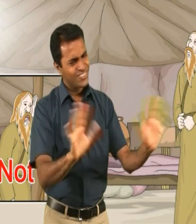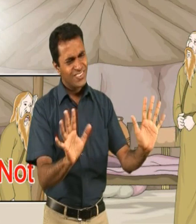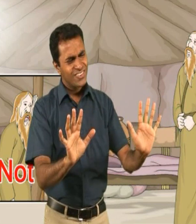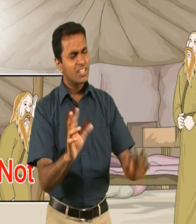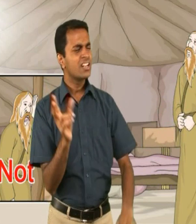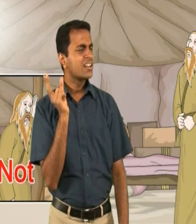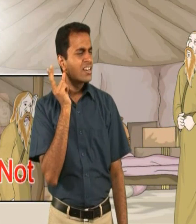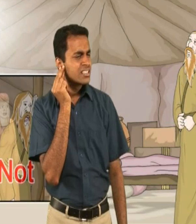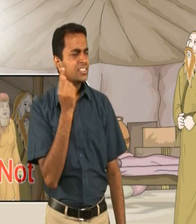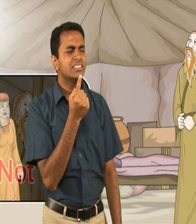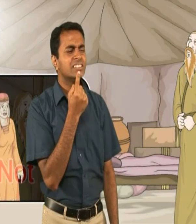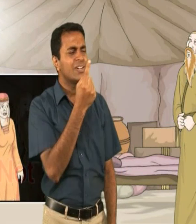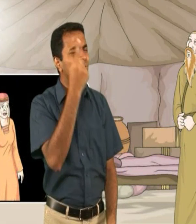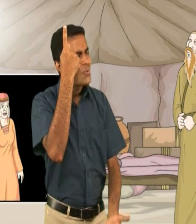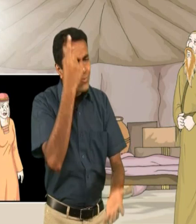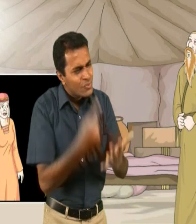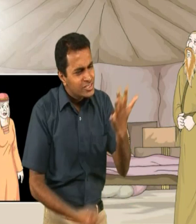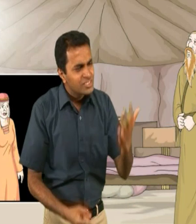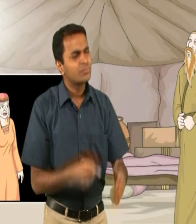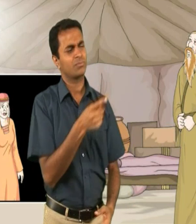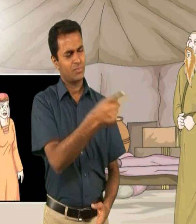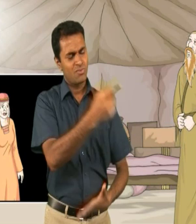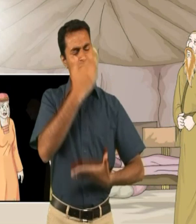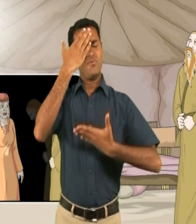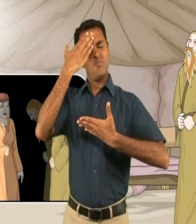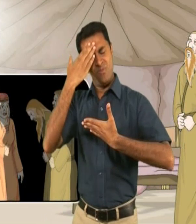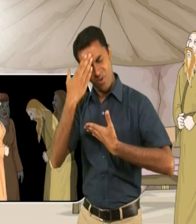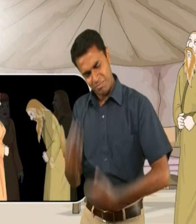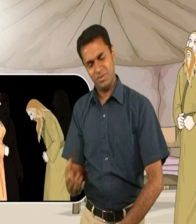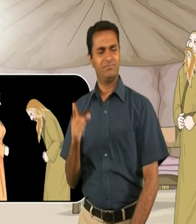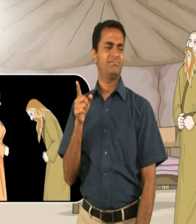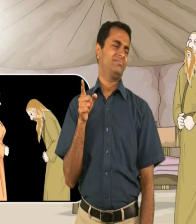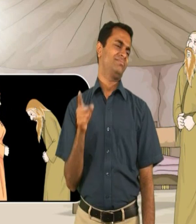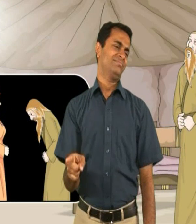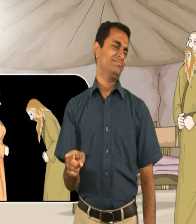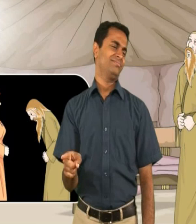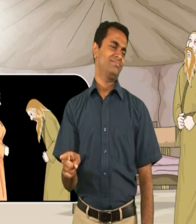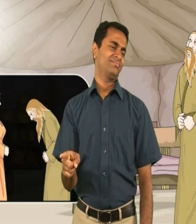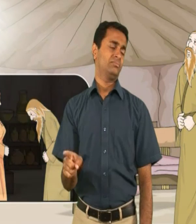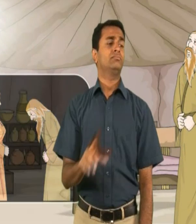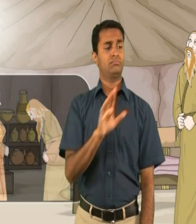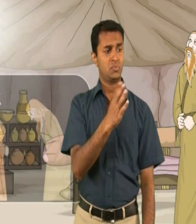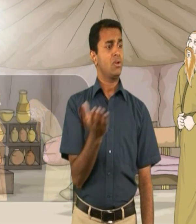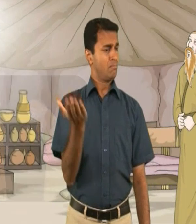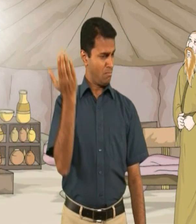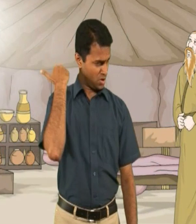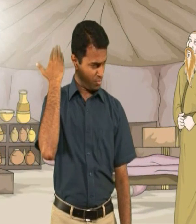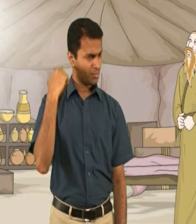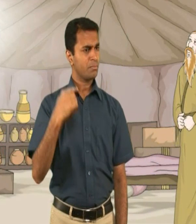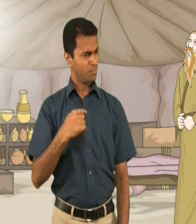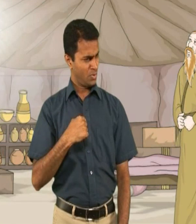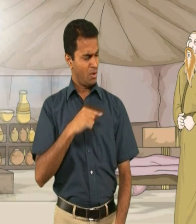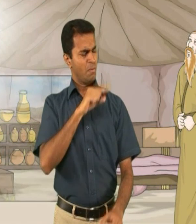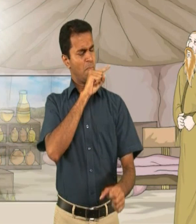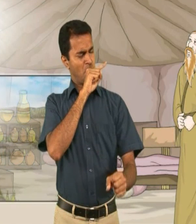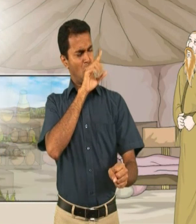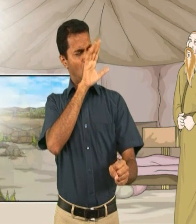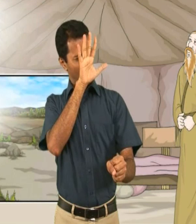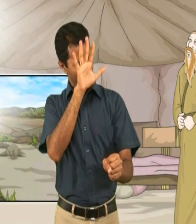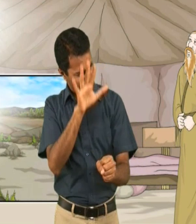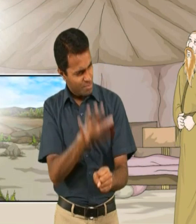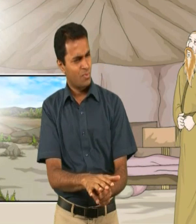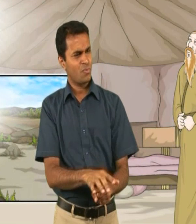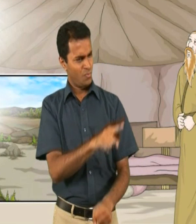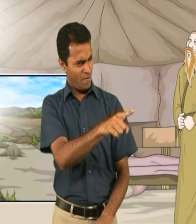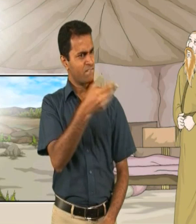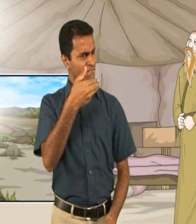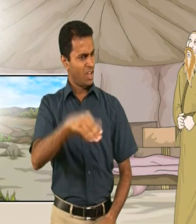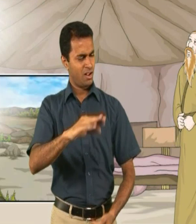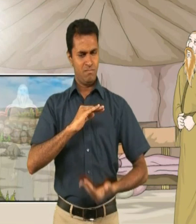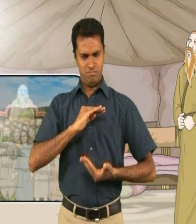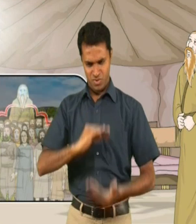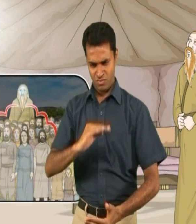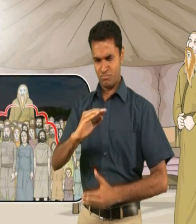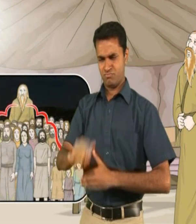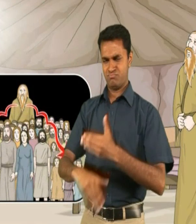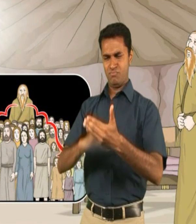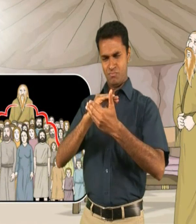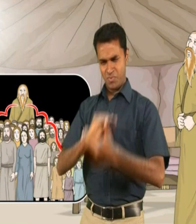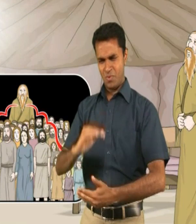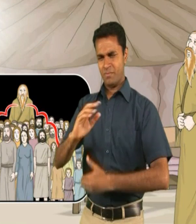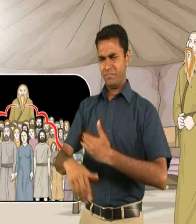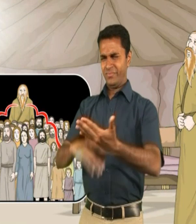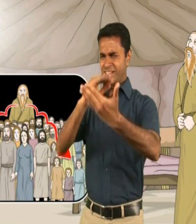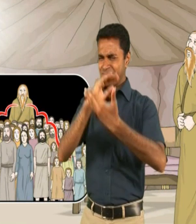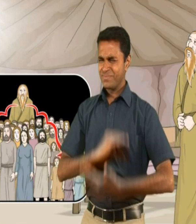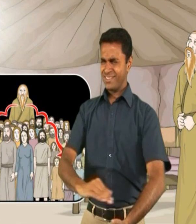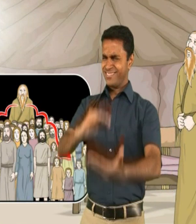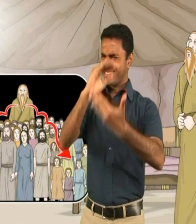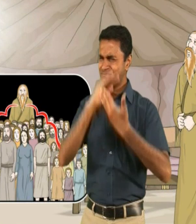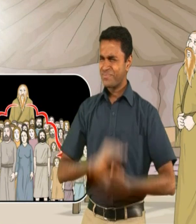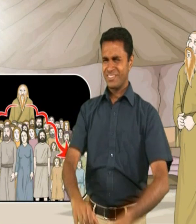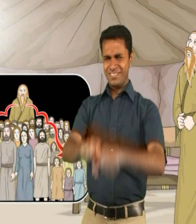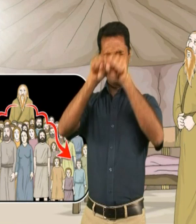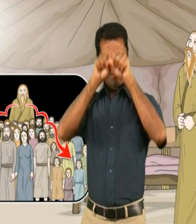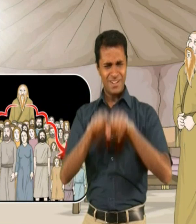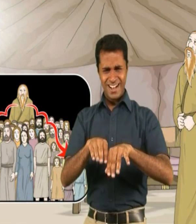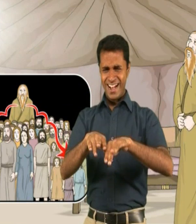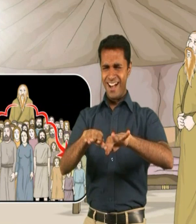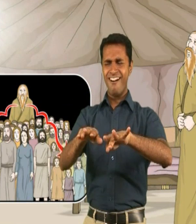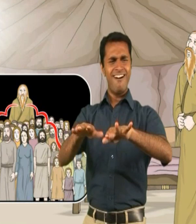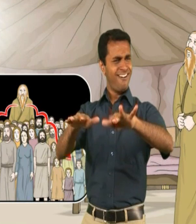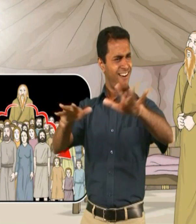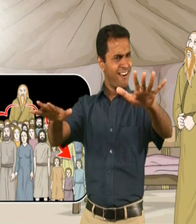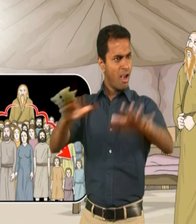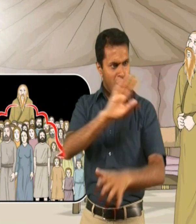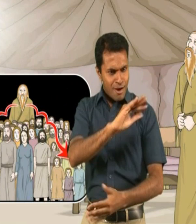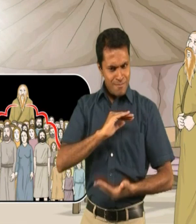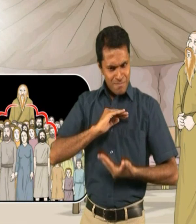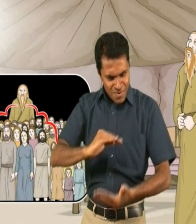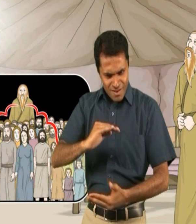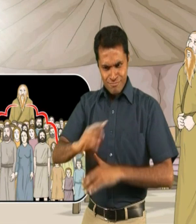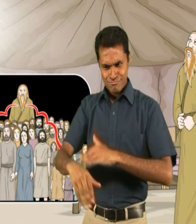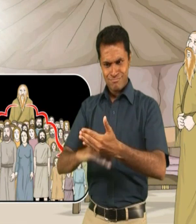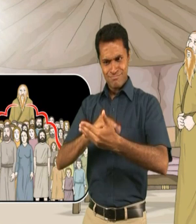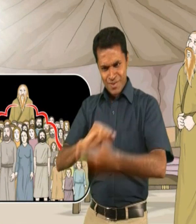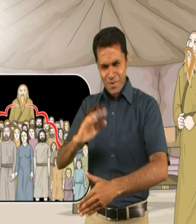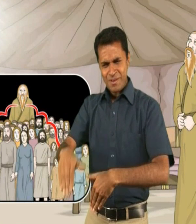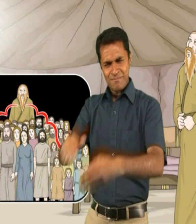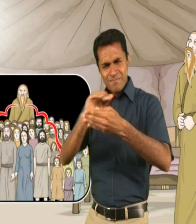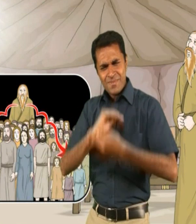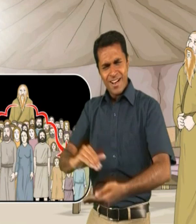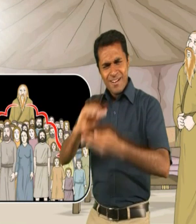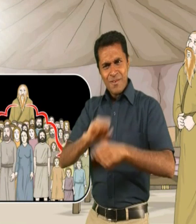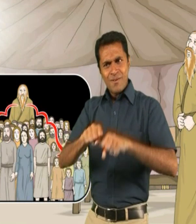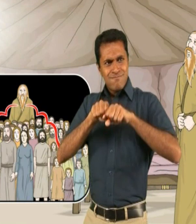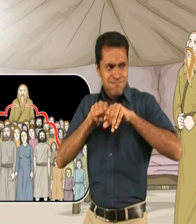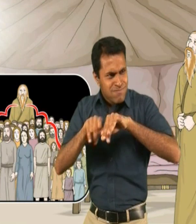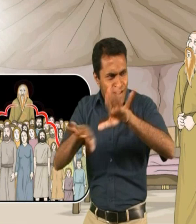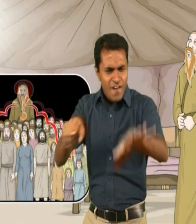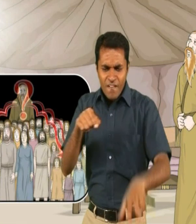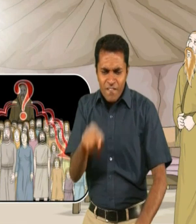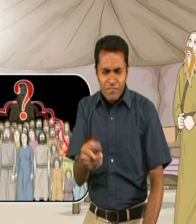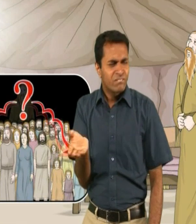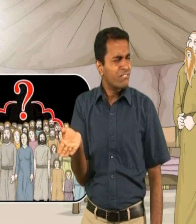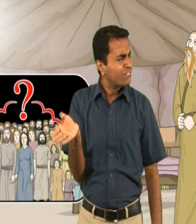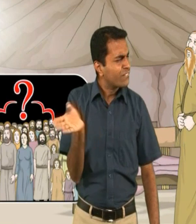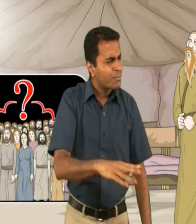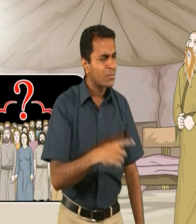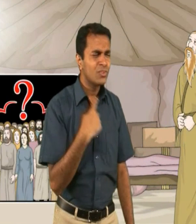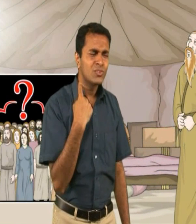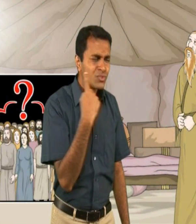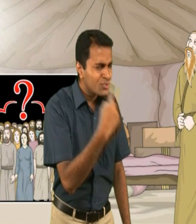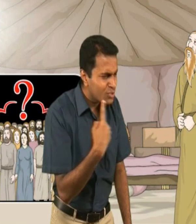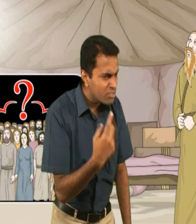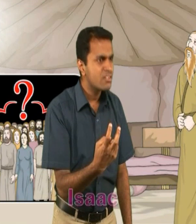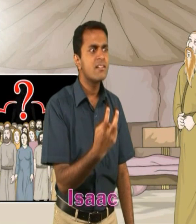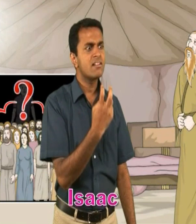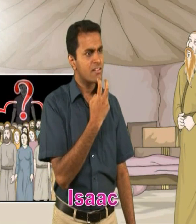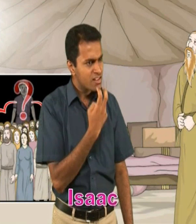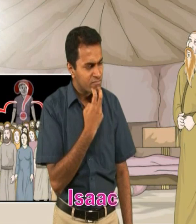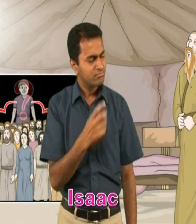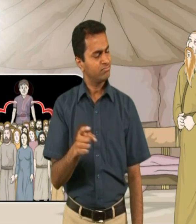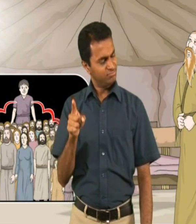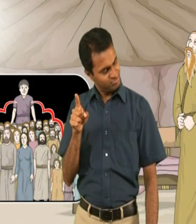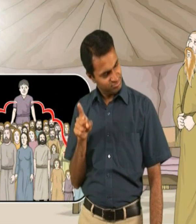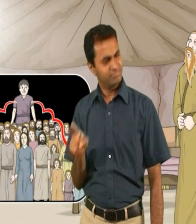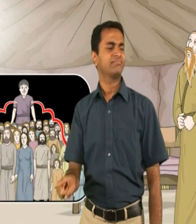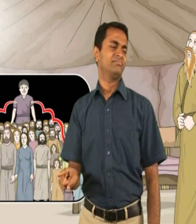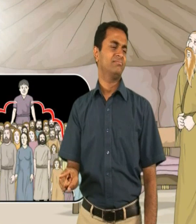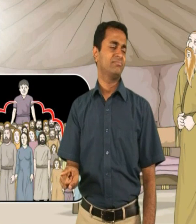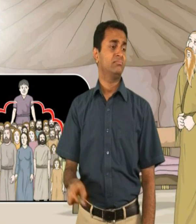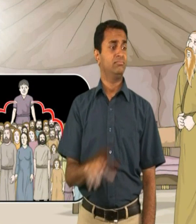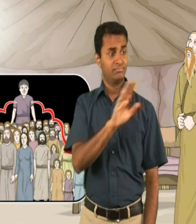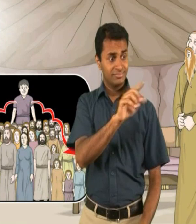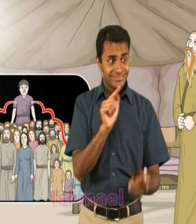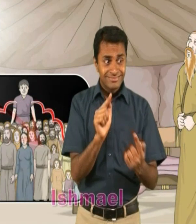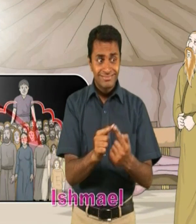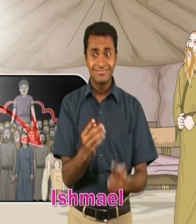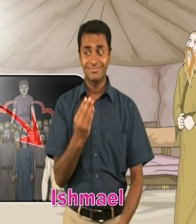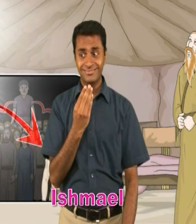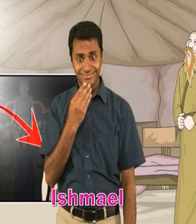Listen to everything that Sarah tells you, for through Isaac your offspring will be reckoned.